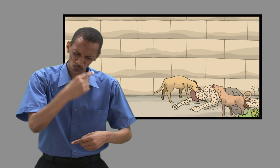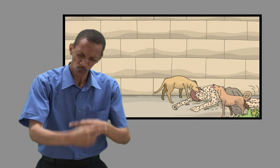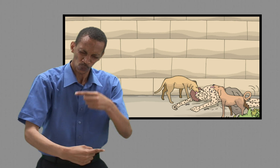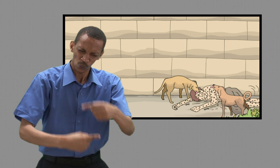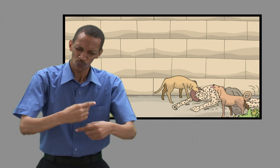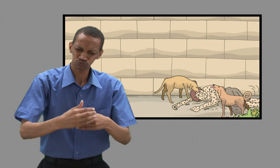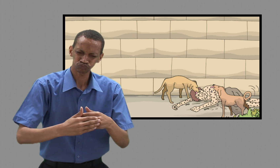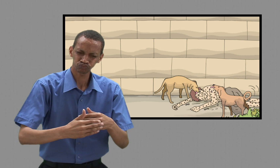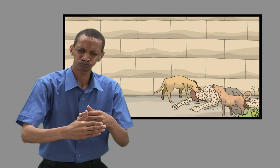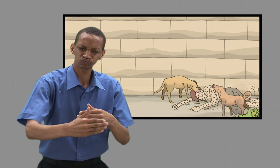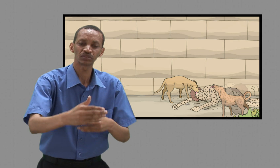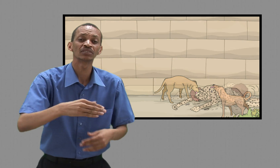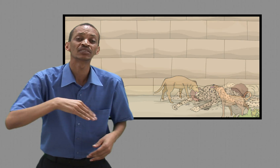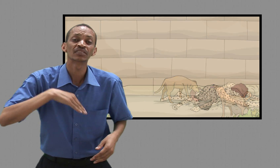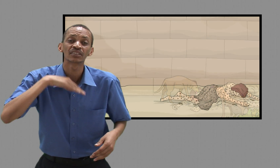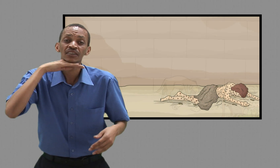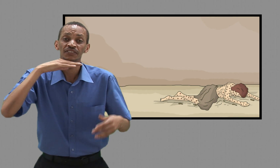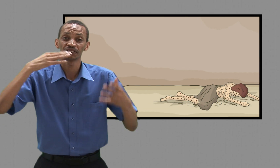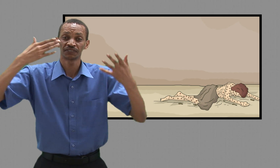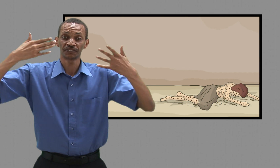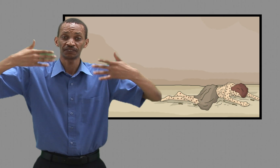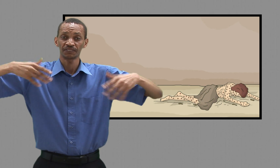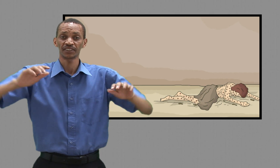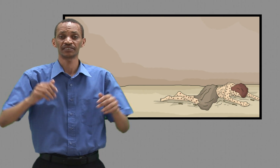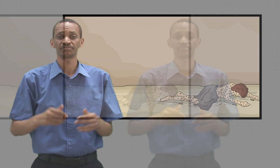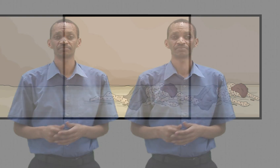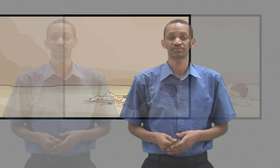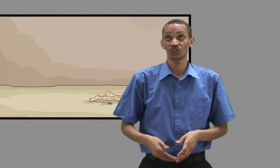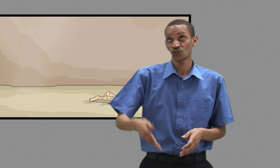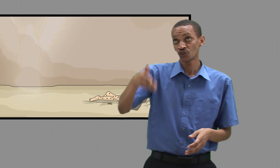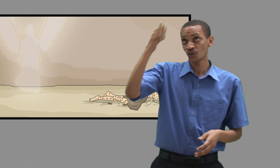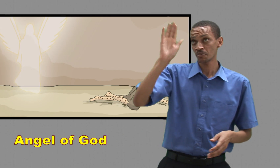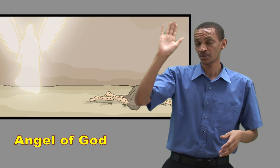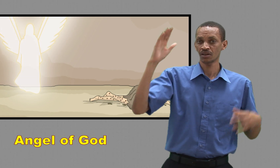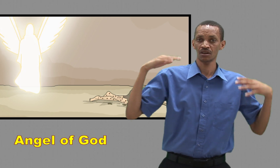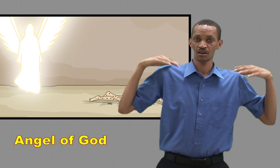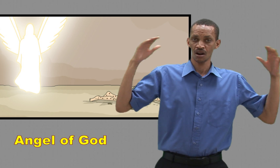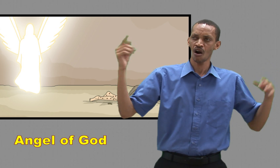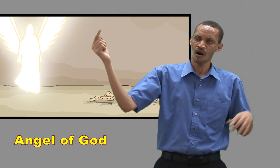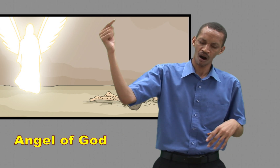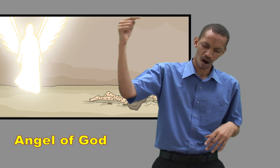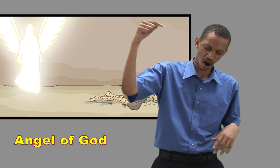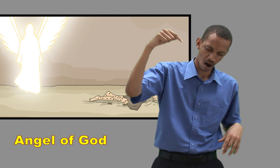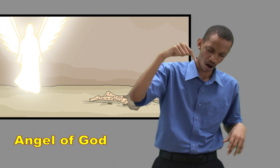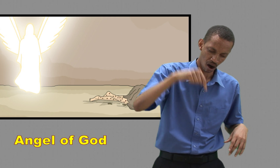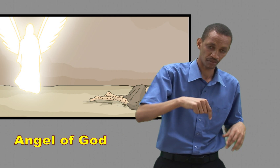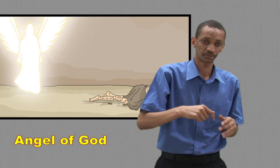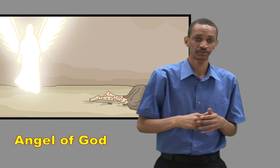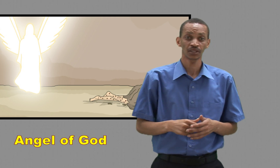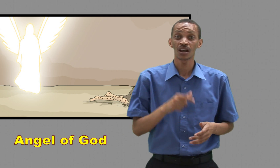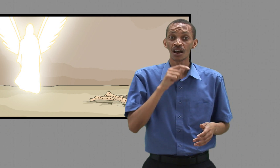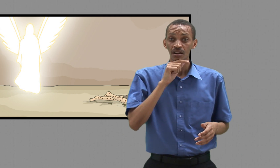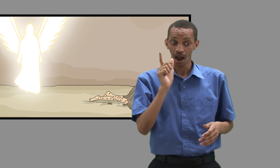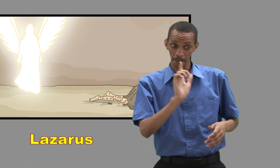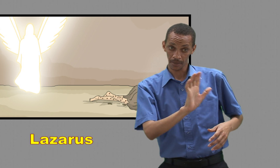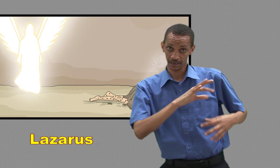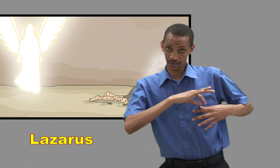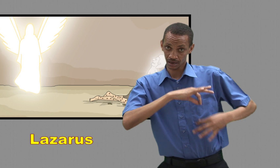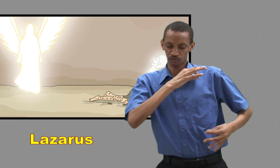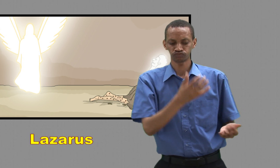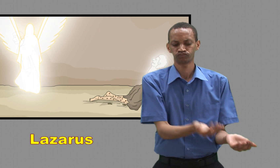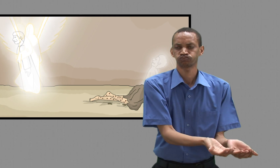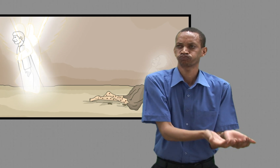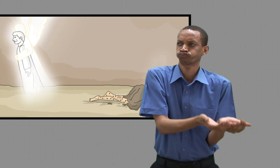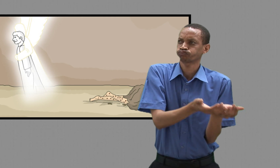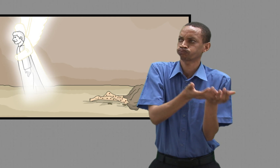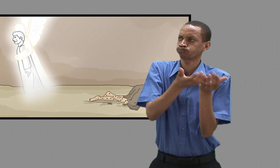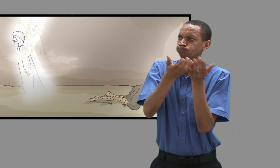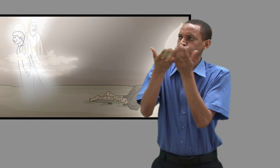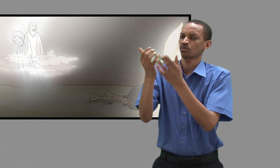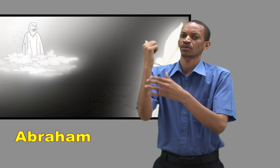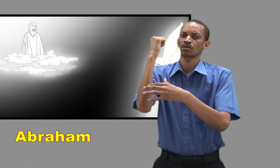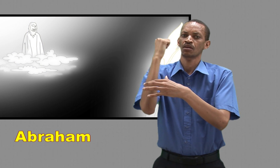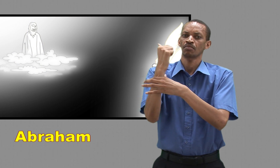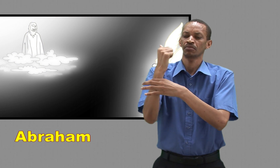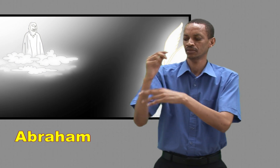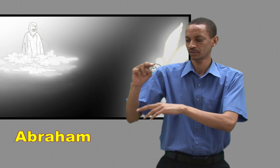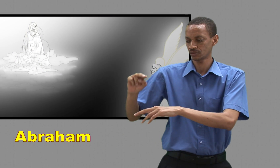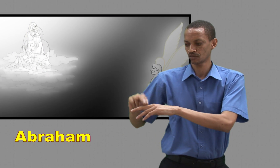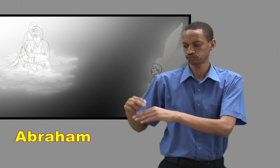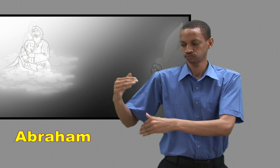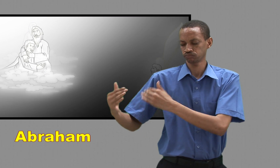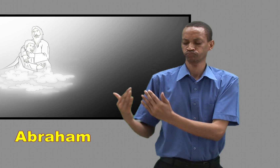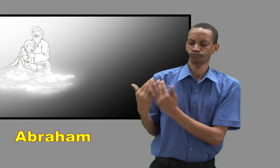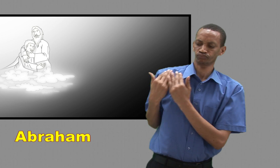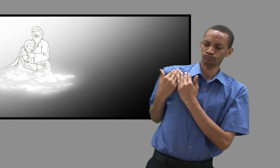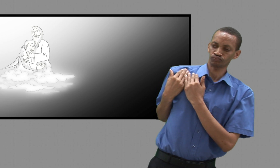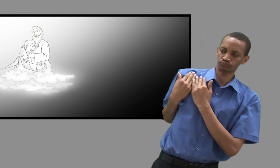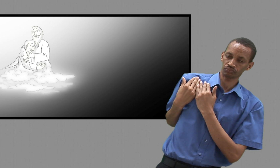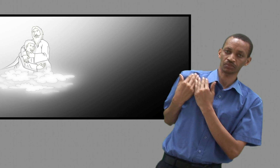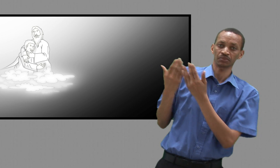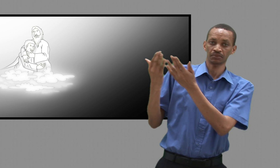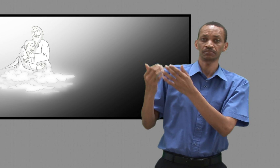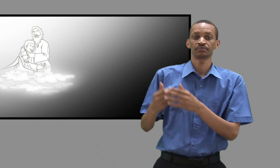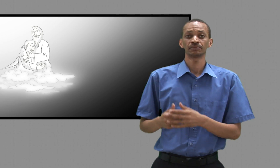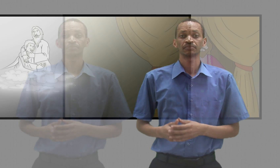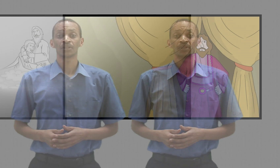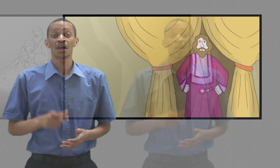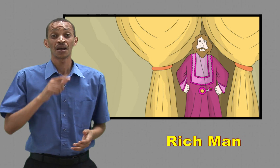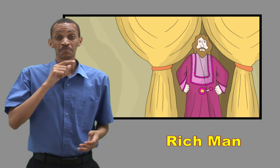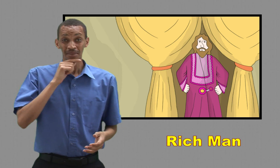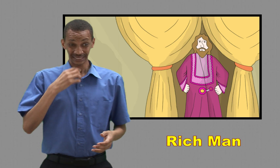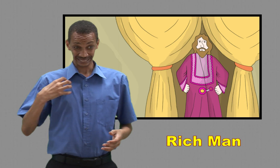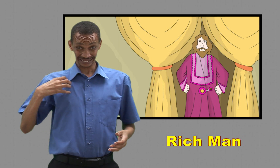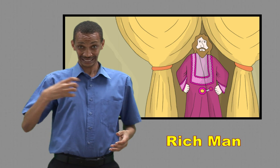One day the beggar died and was carried by the angels to Abraham’s side.